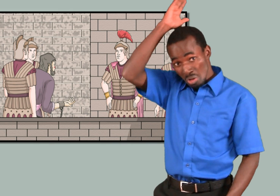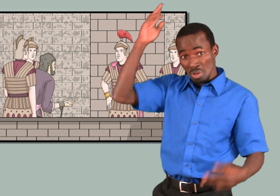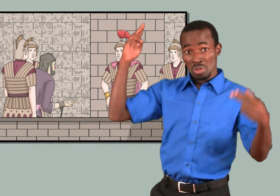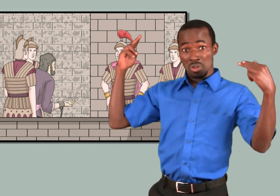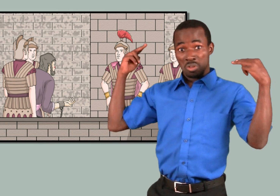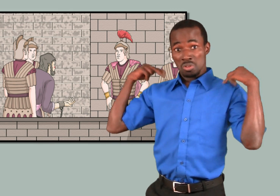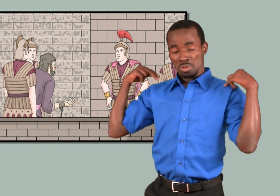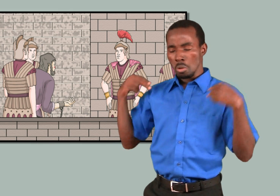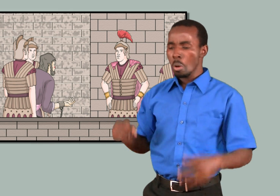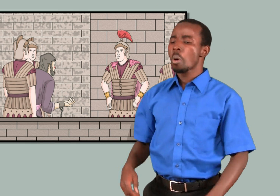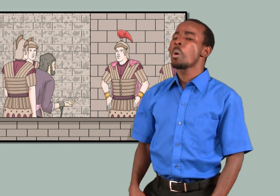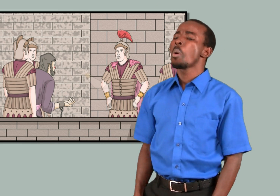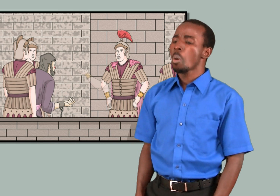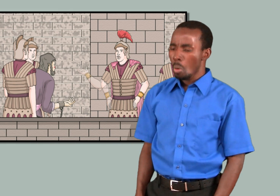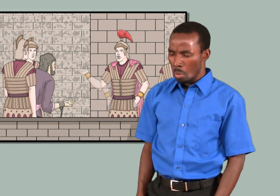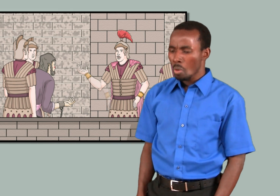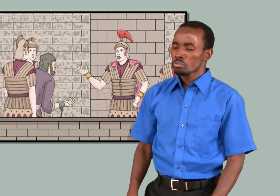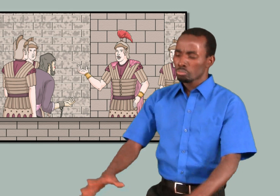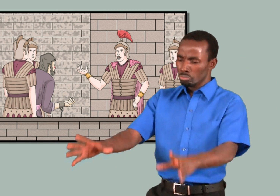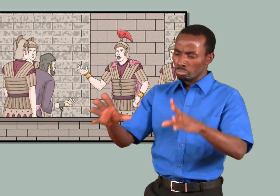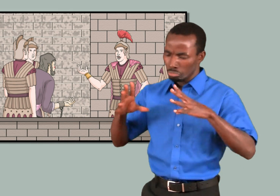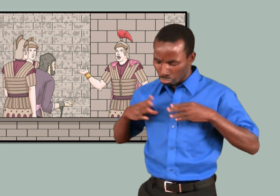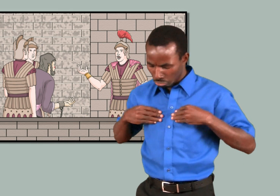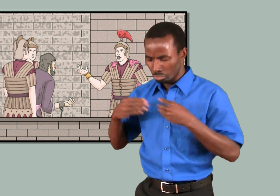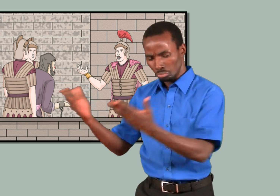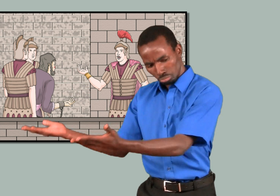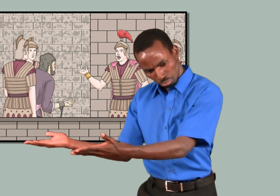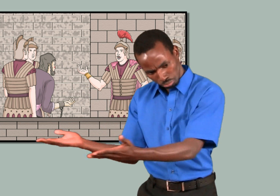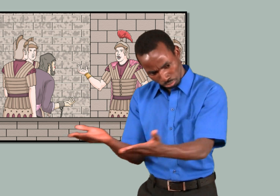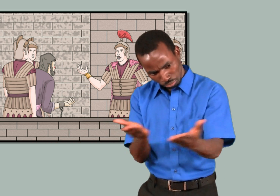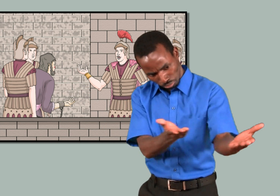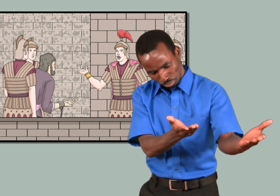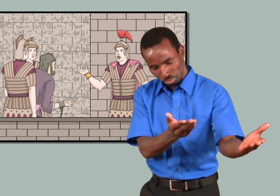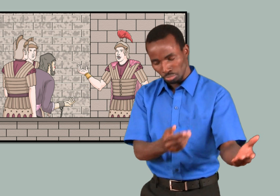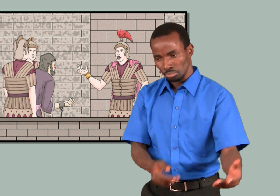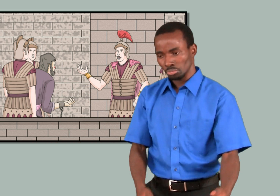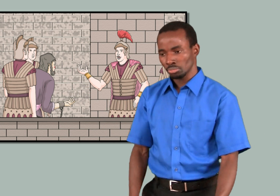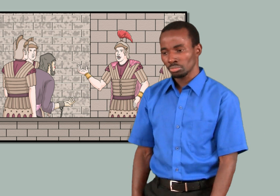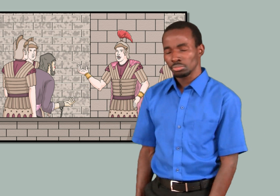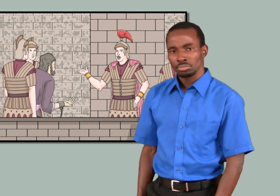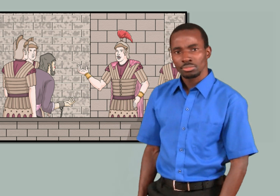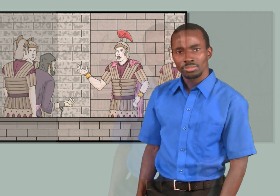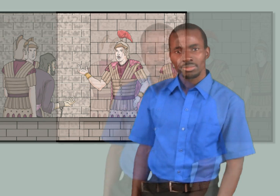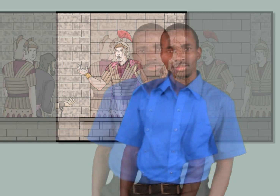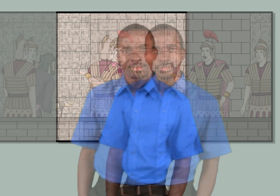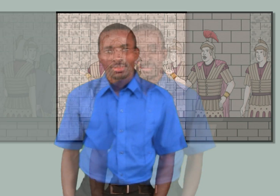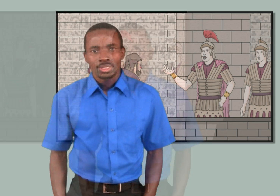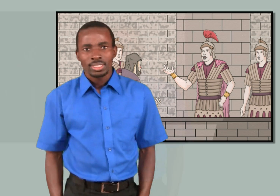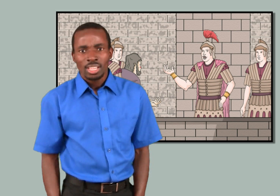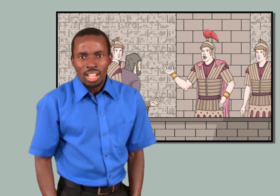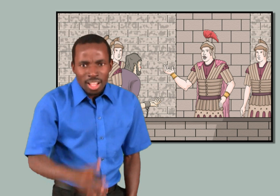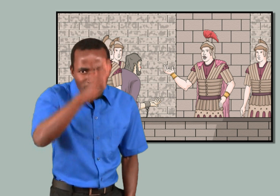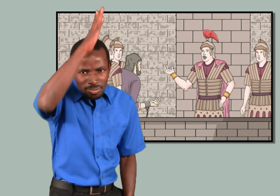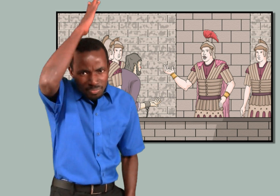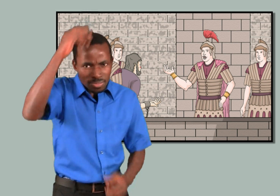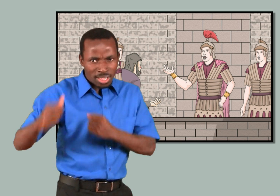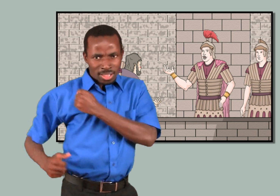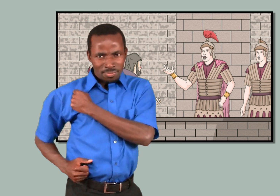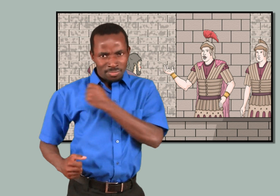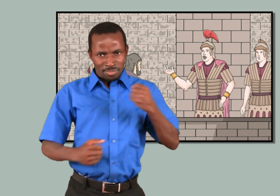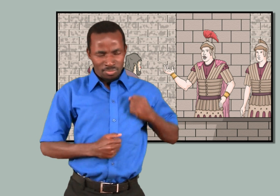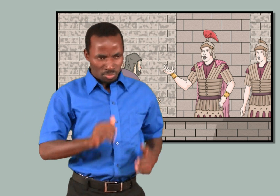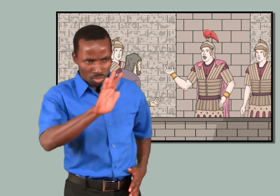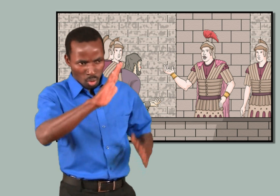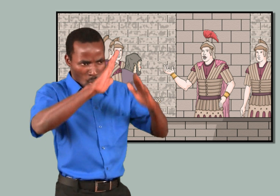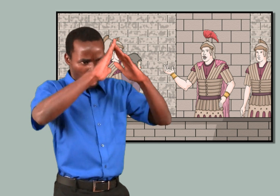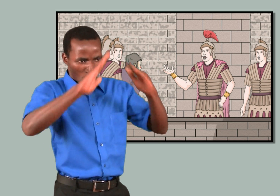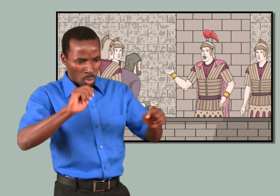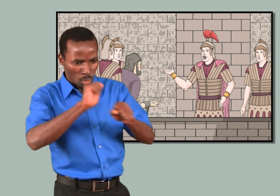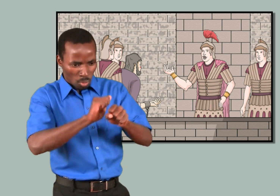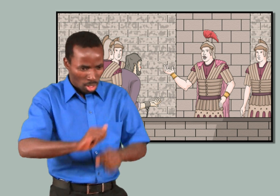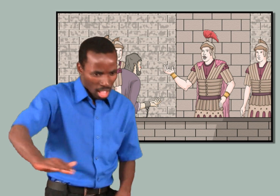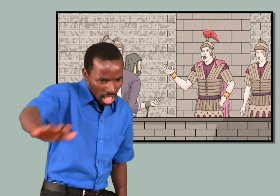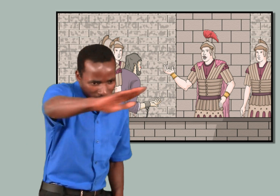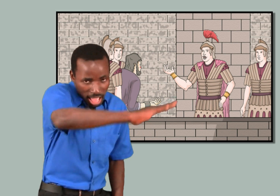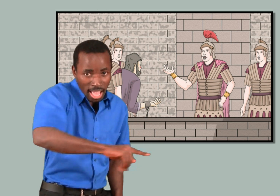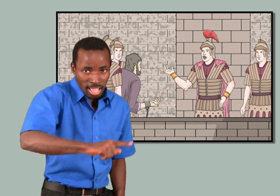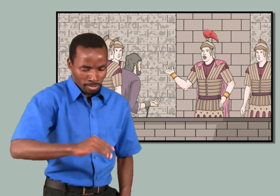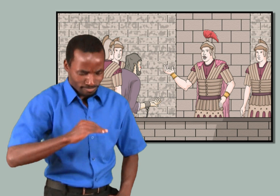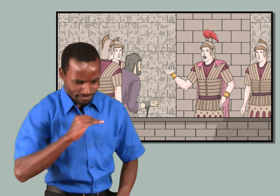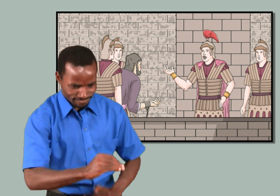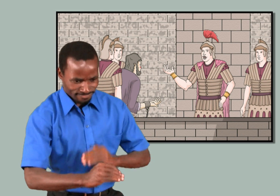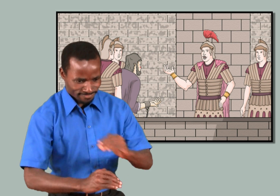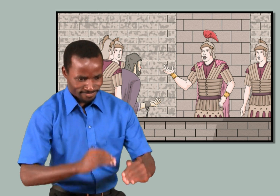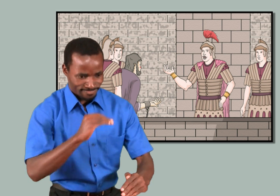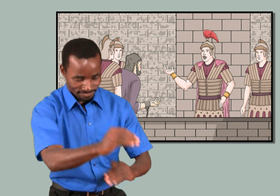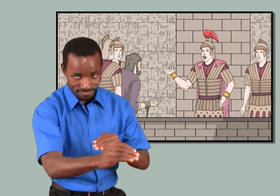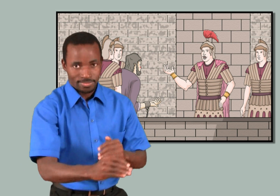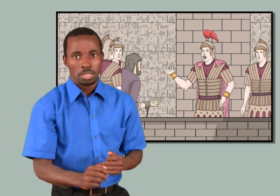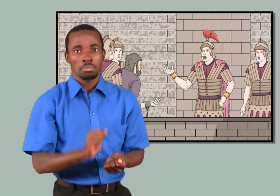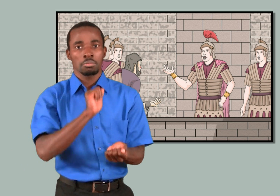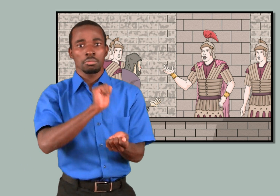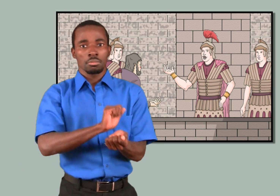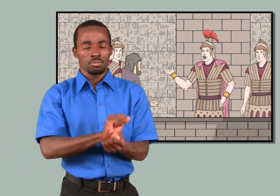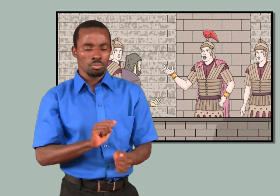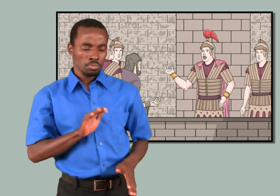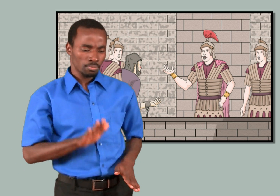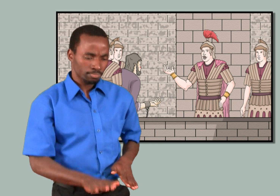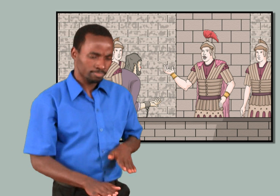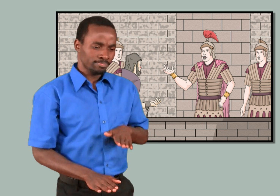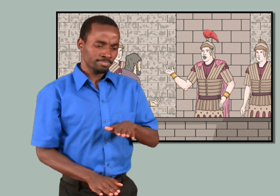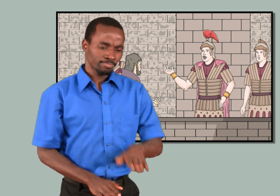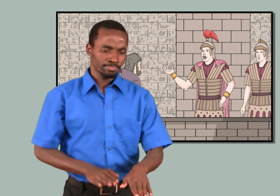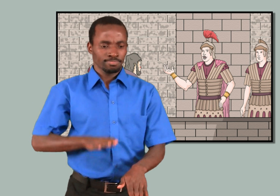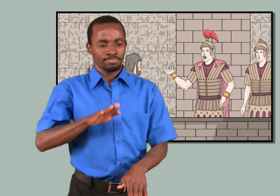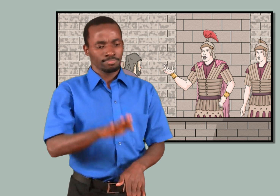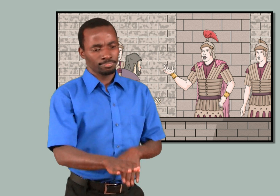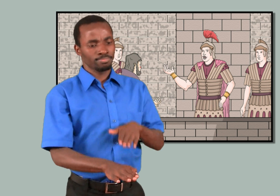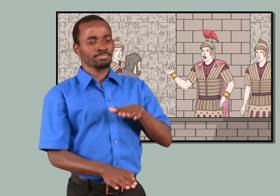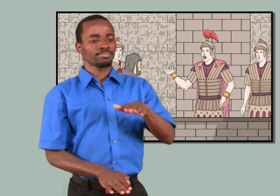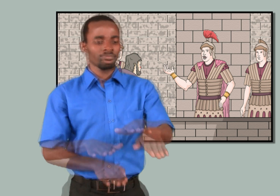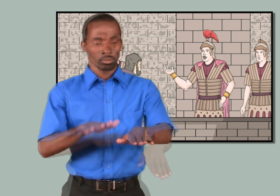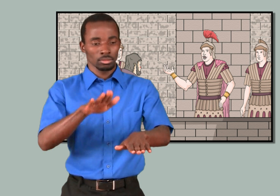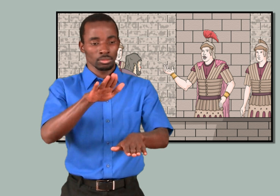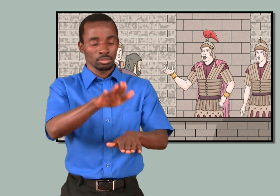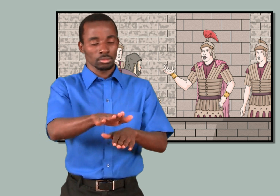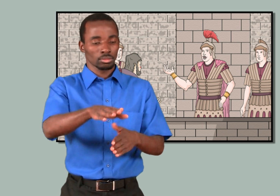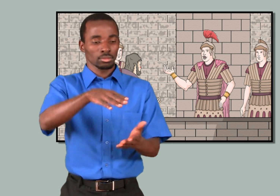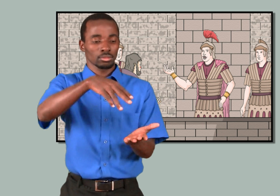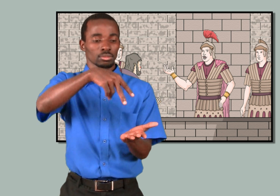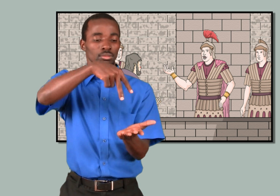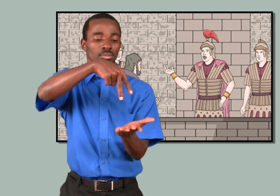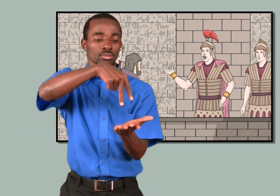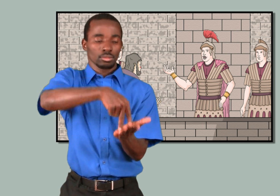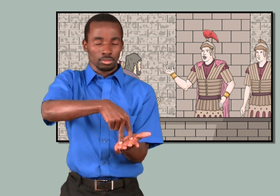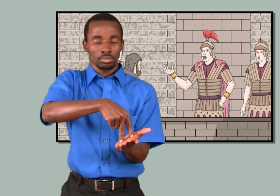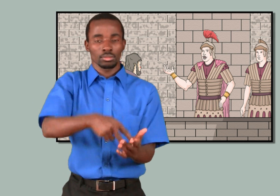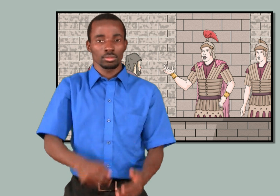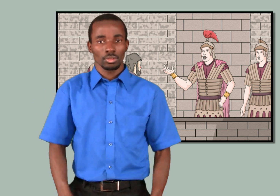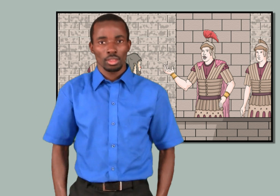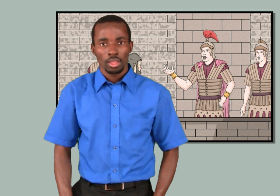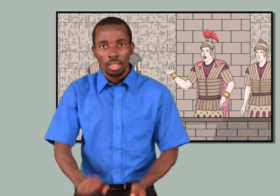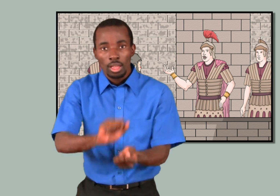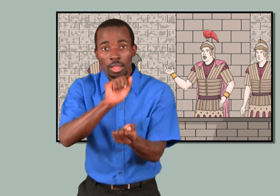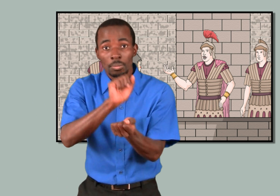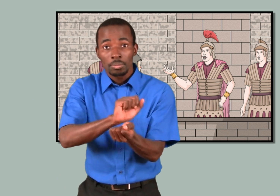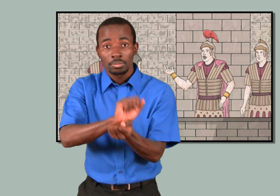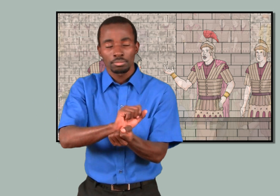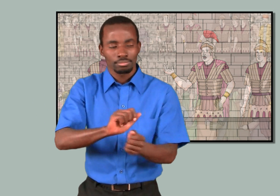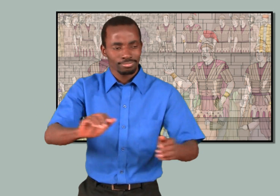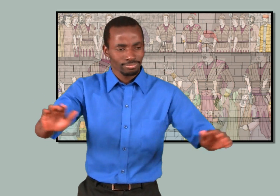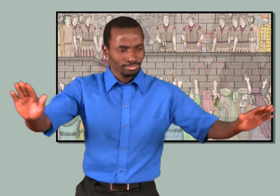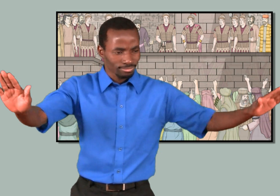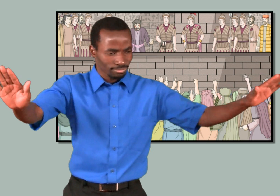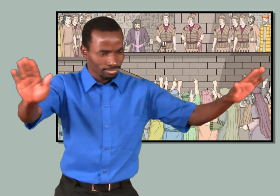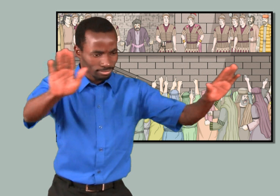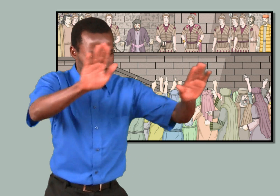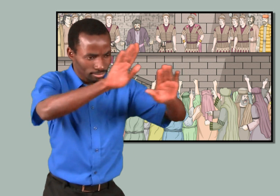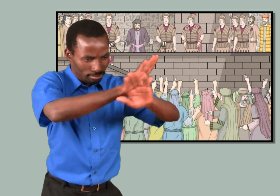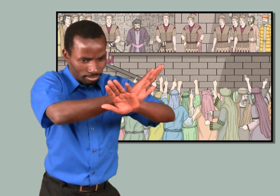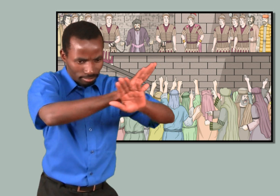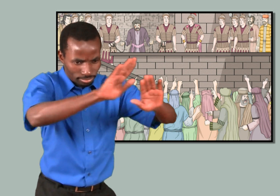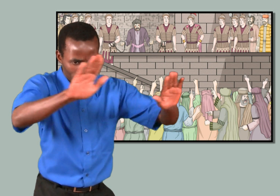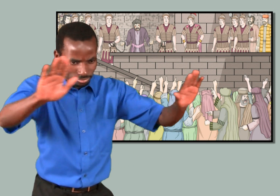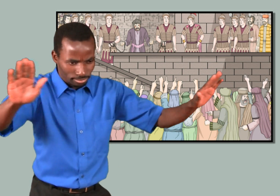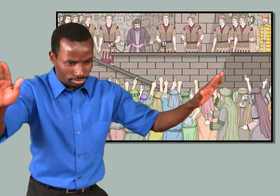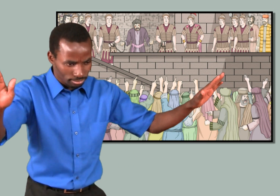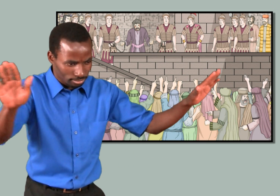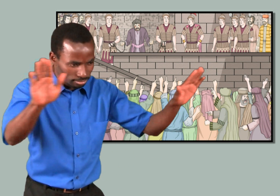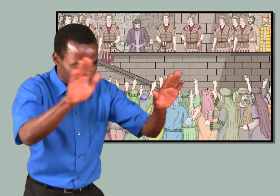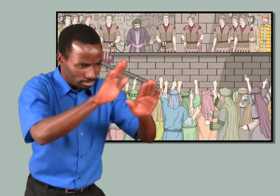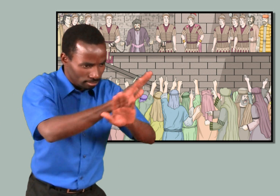Now I beg you to allow me to speak to the people.”